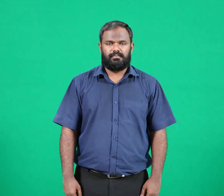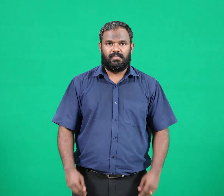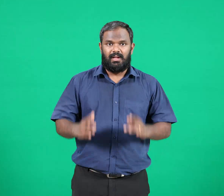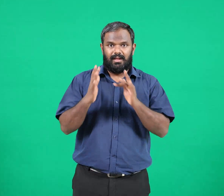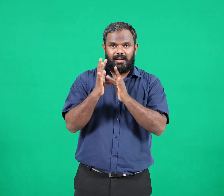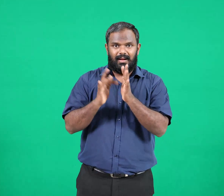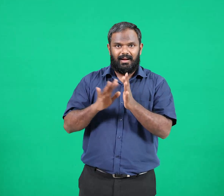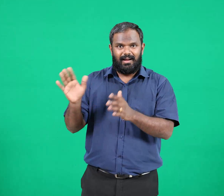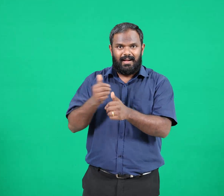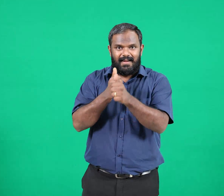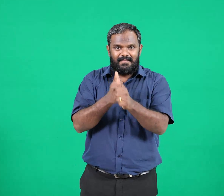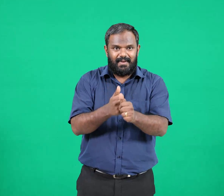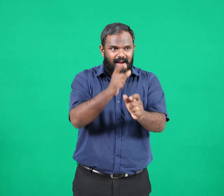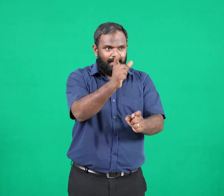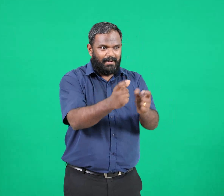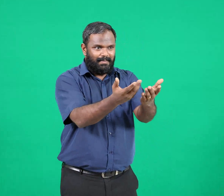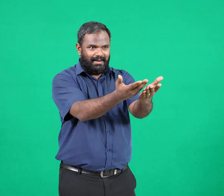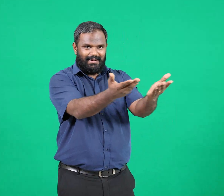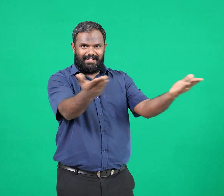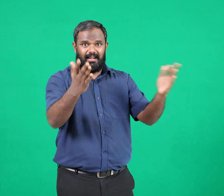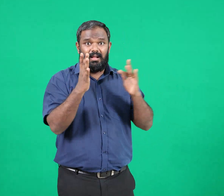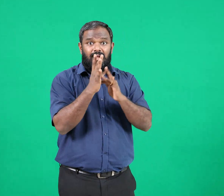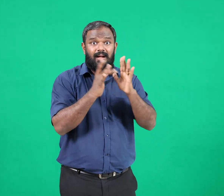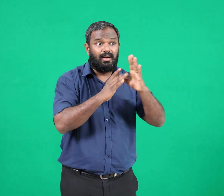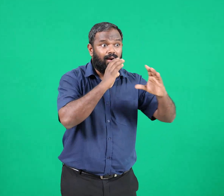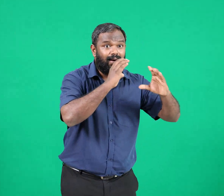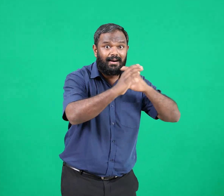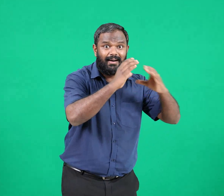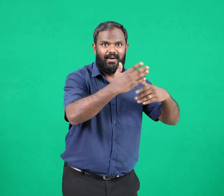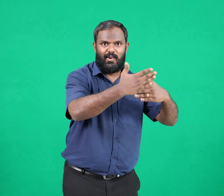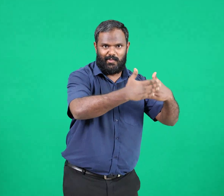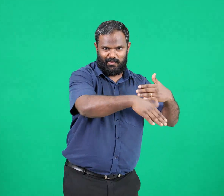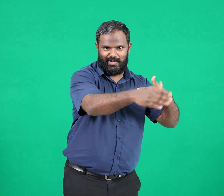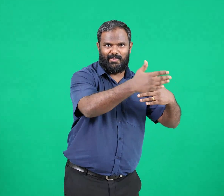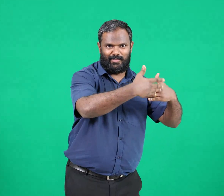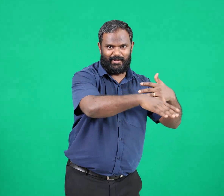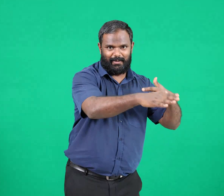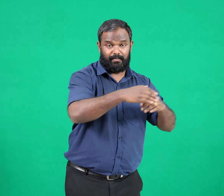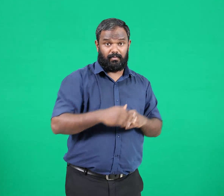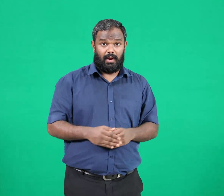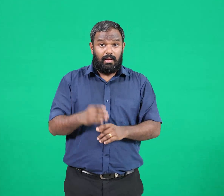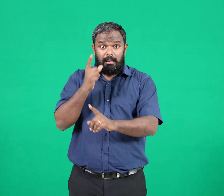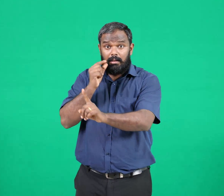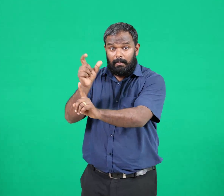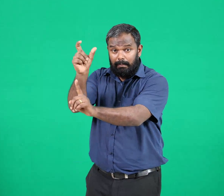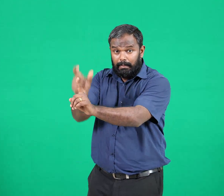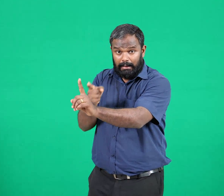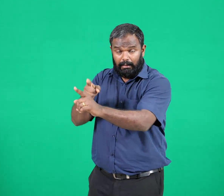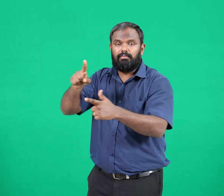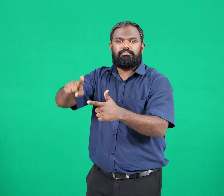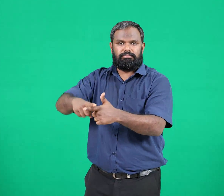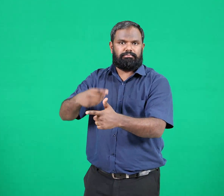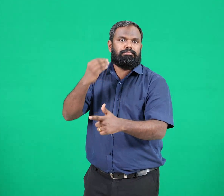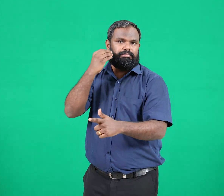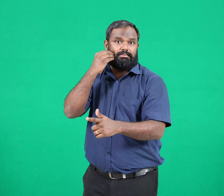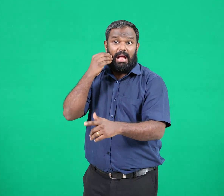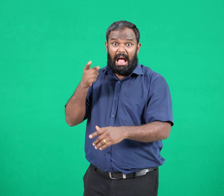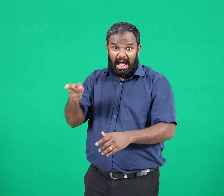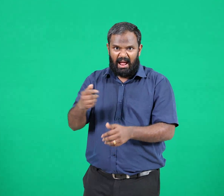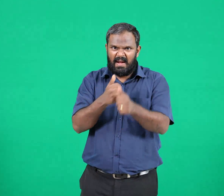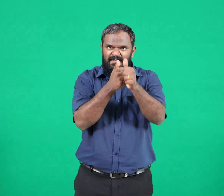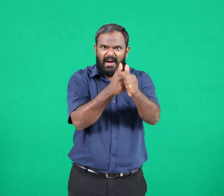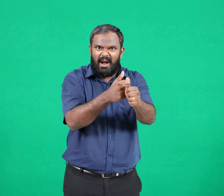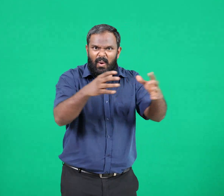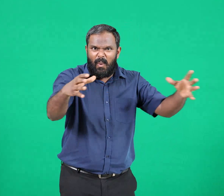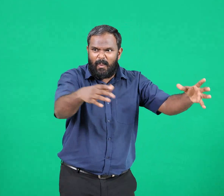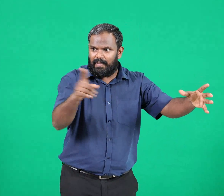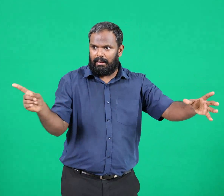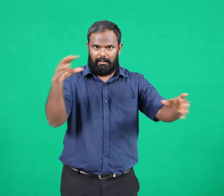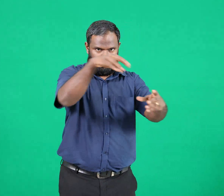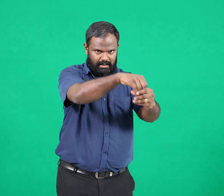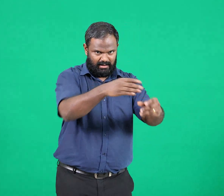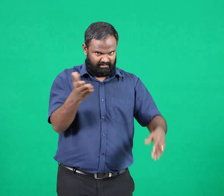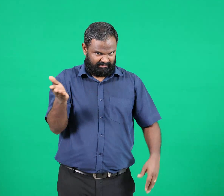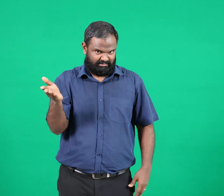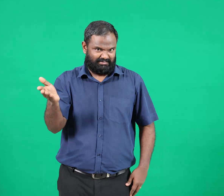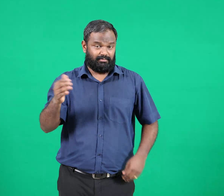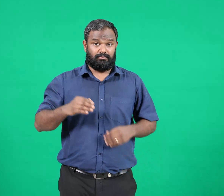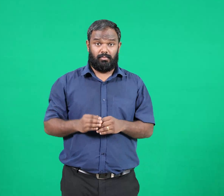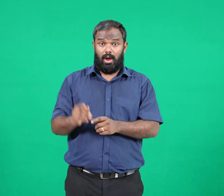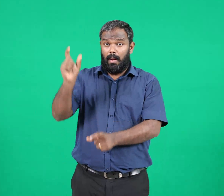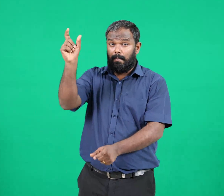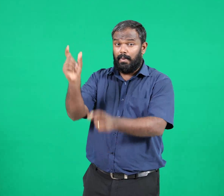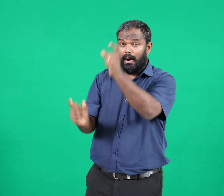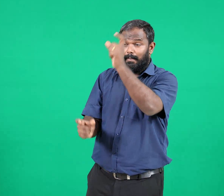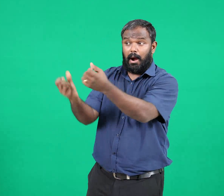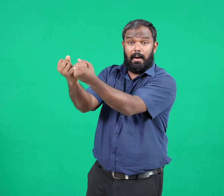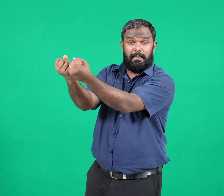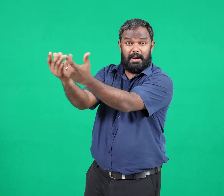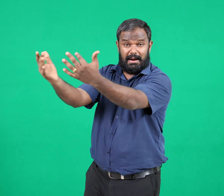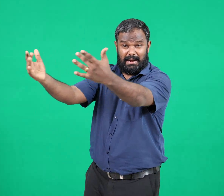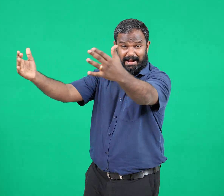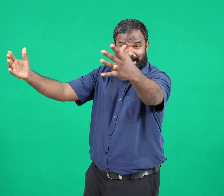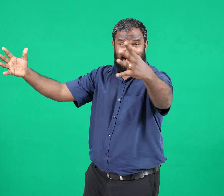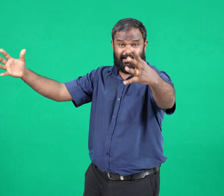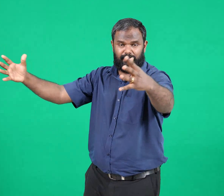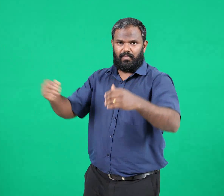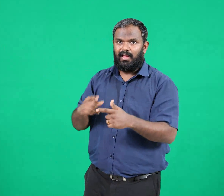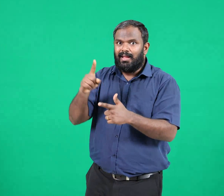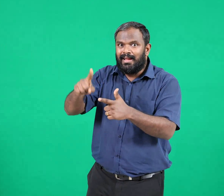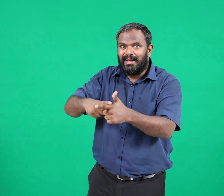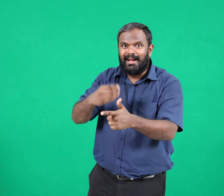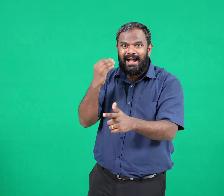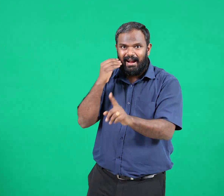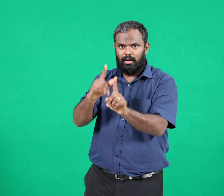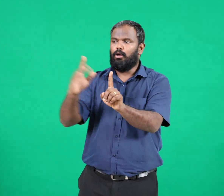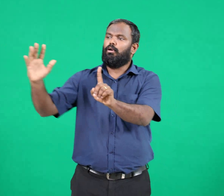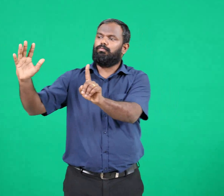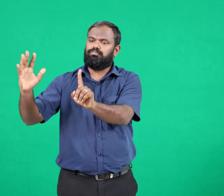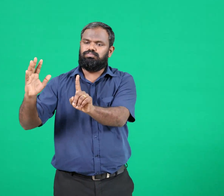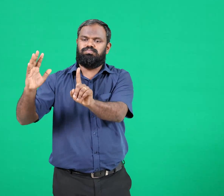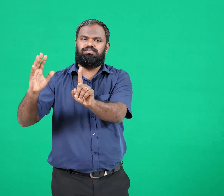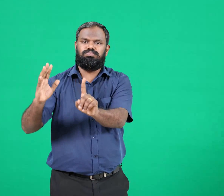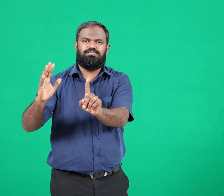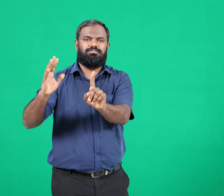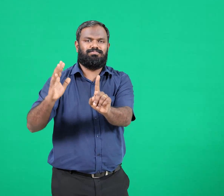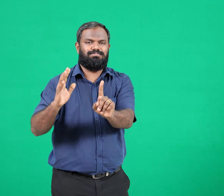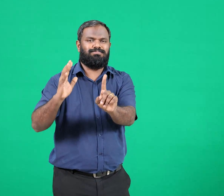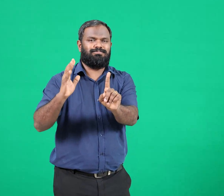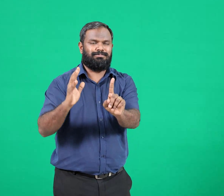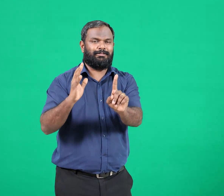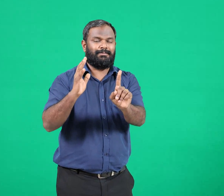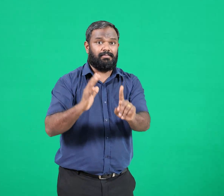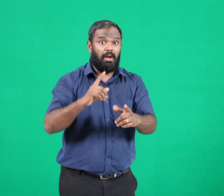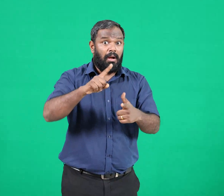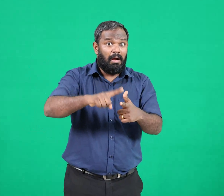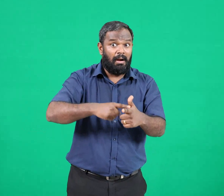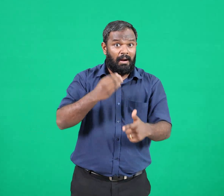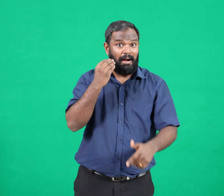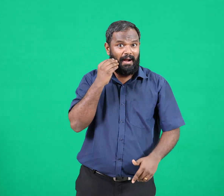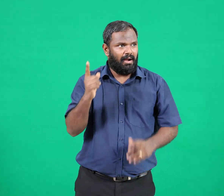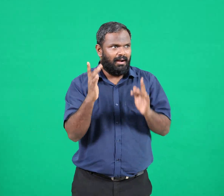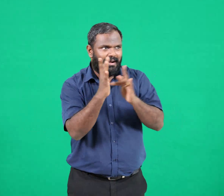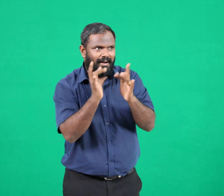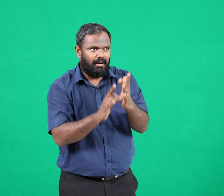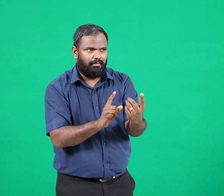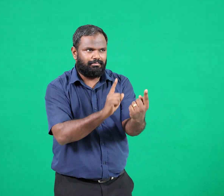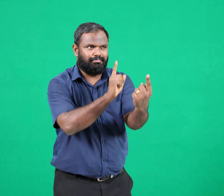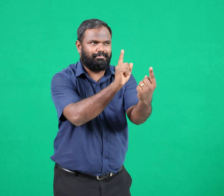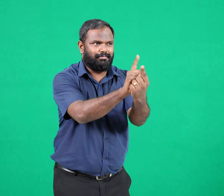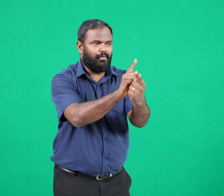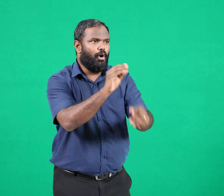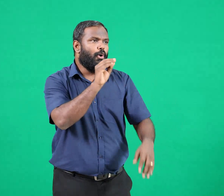While He was still speaking, a crowd arrived, led by the man called Judas, one of the Twelve.